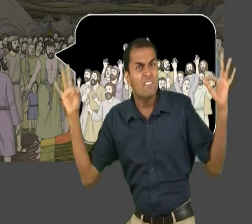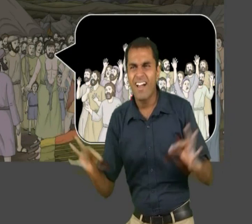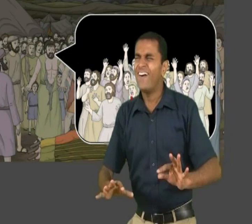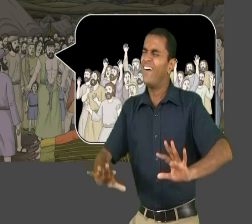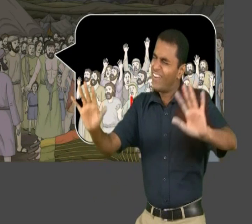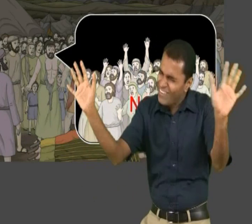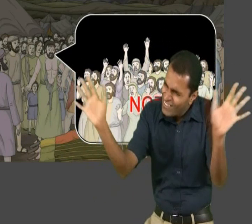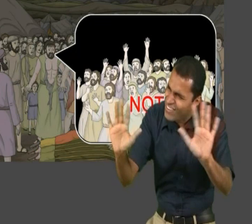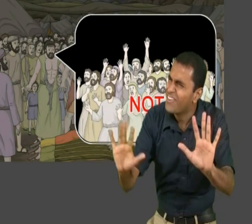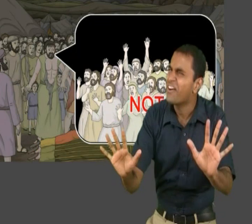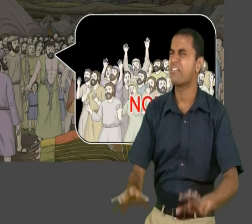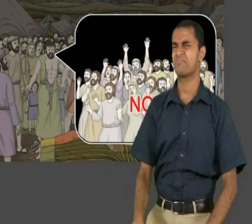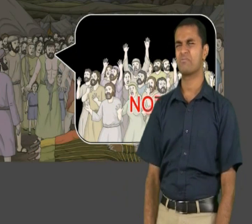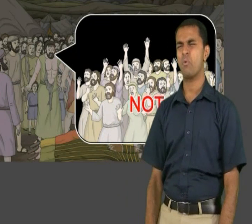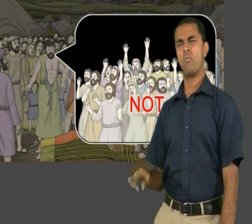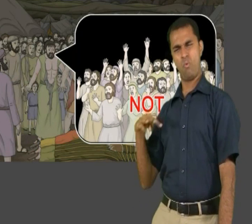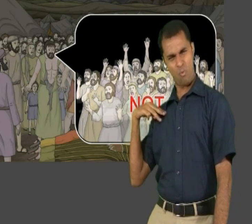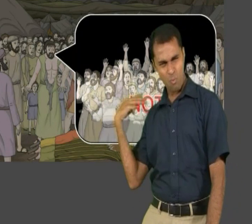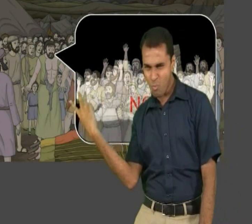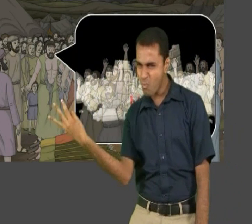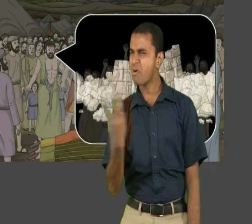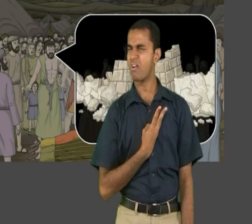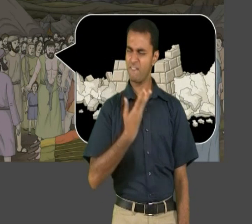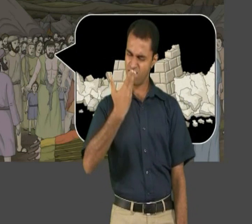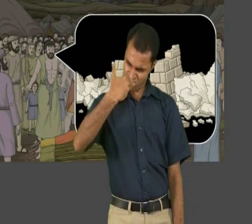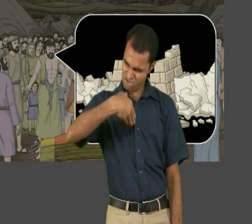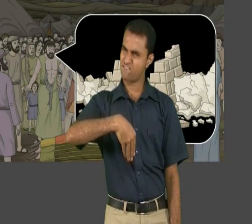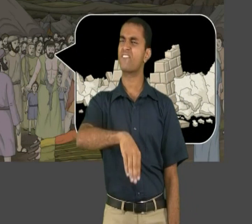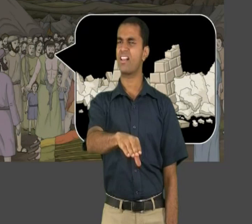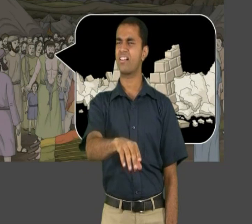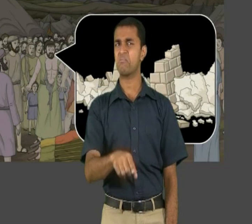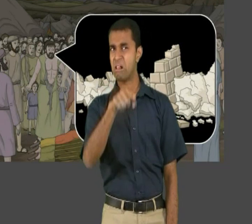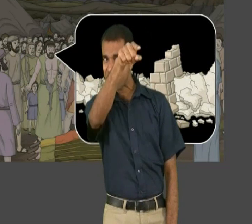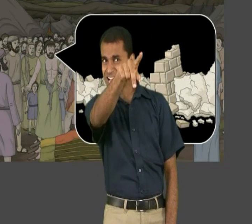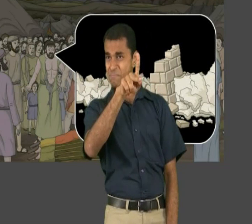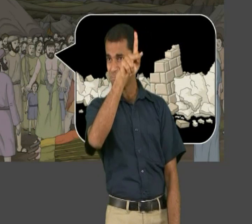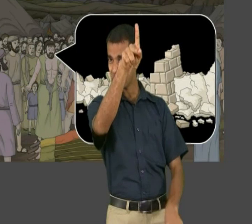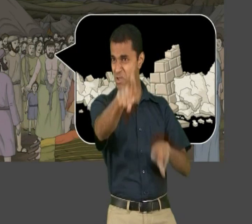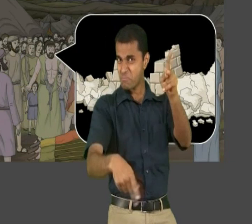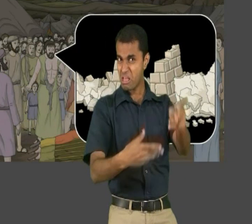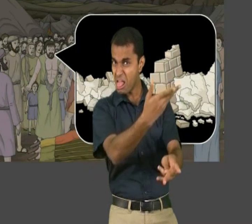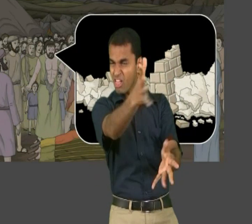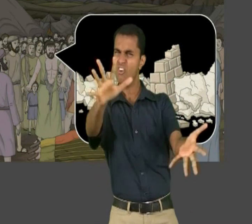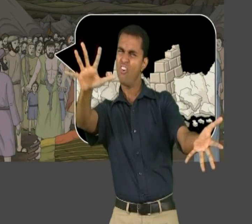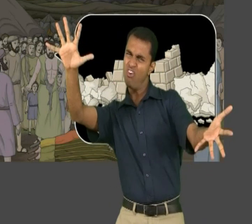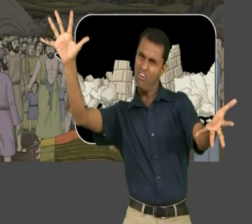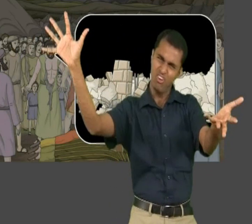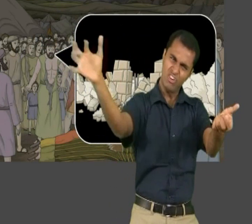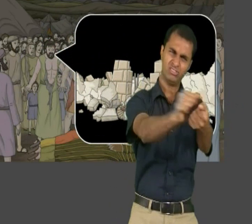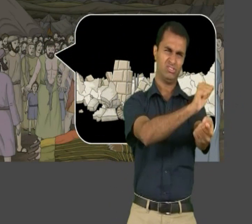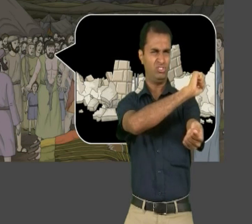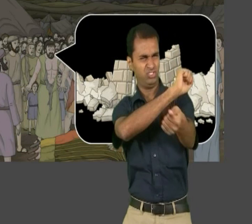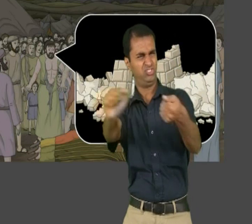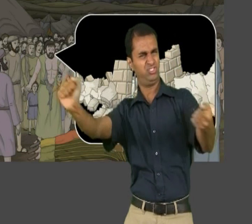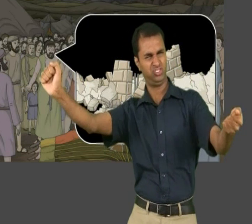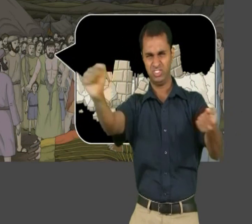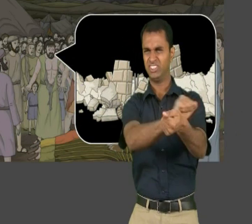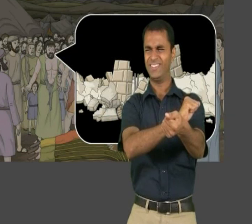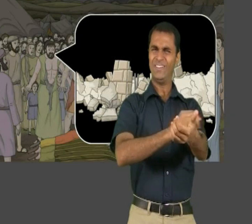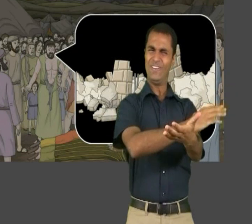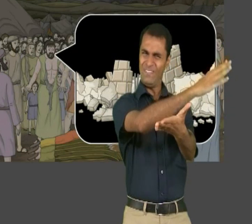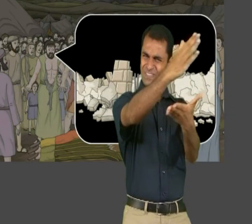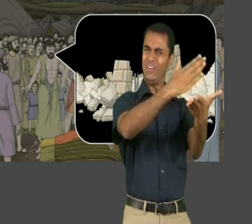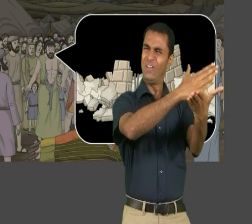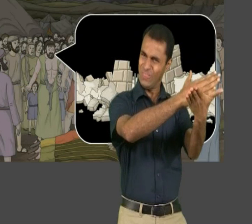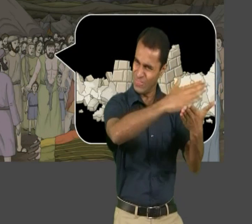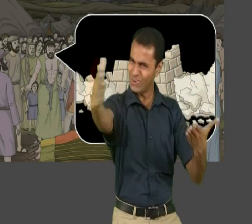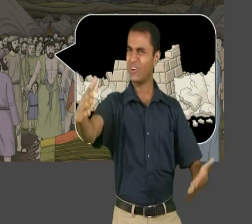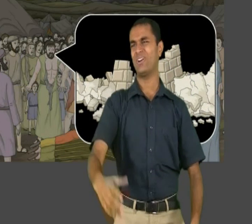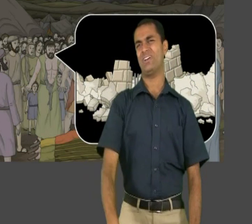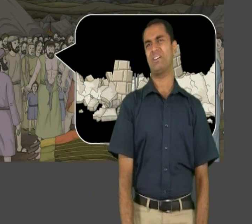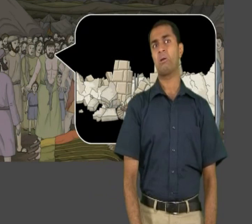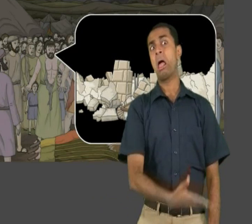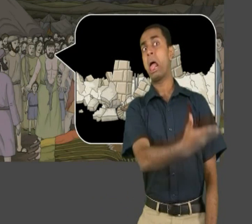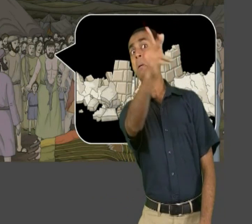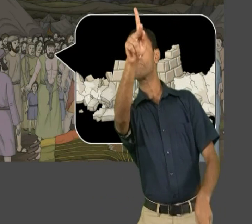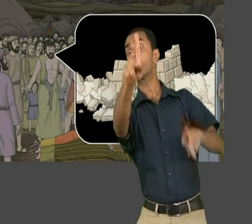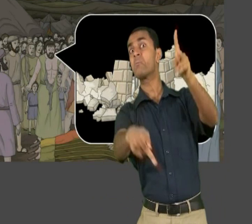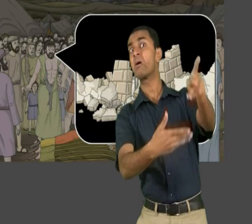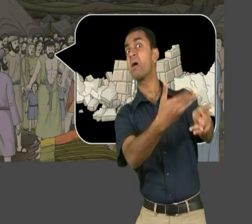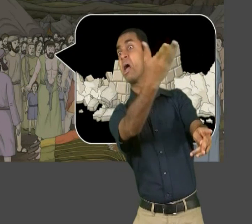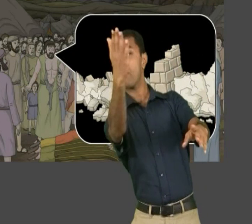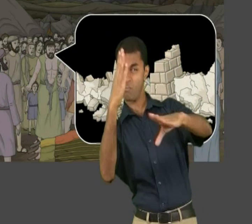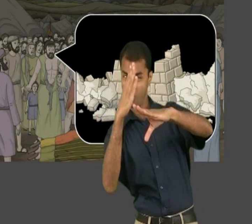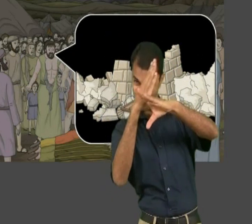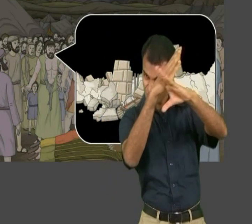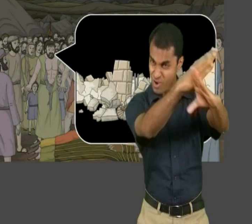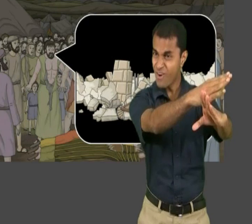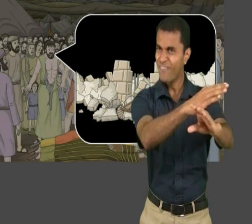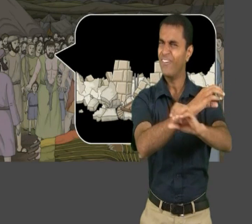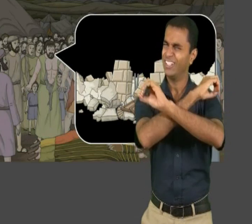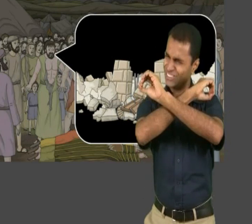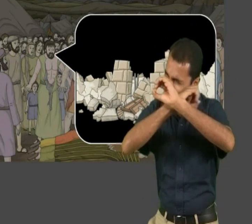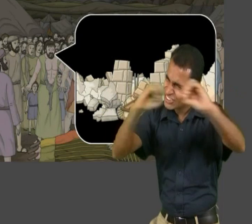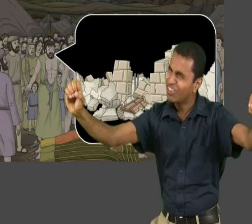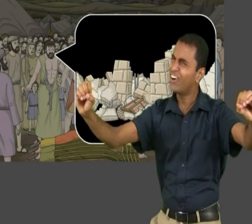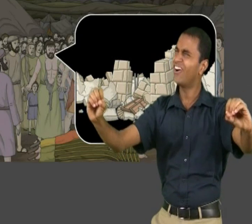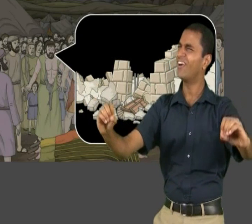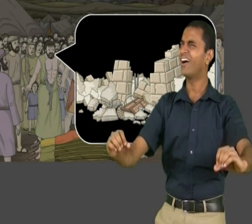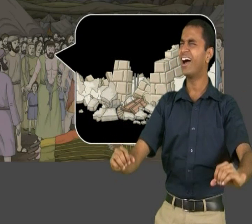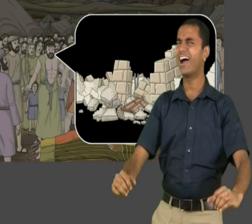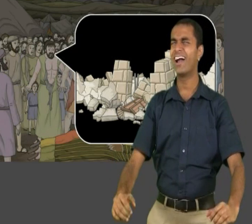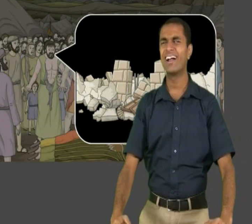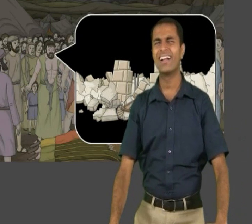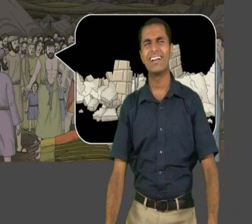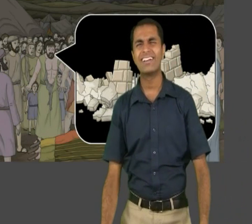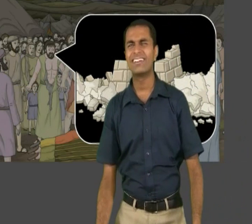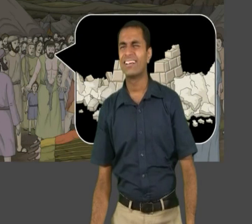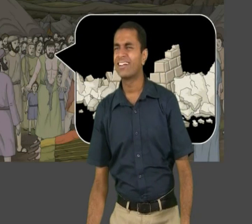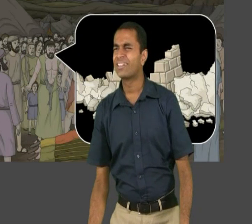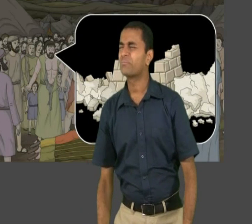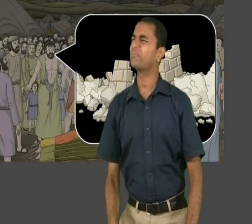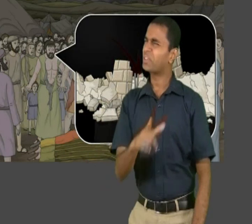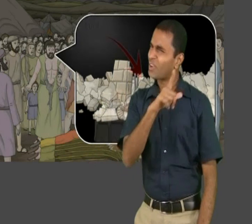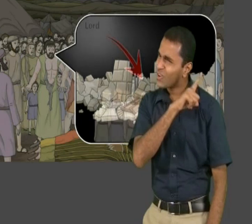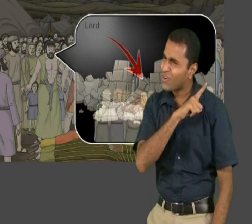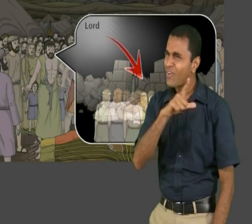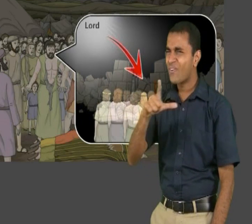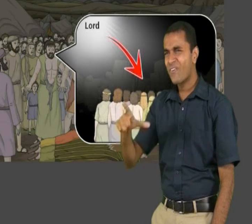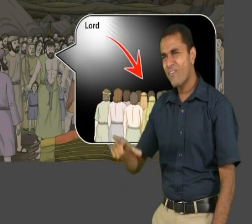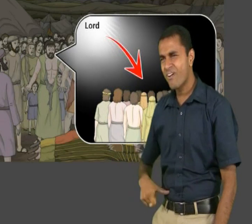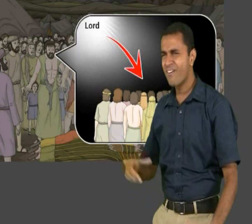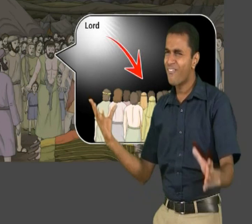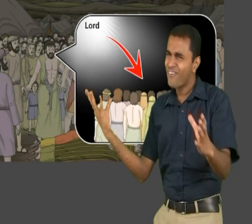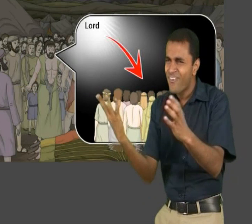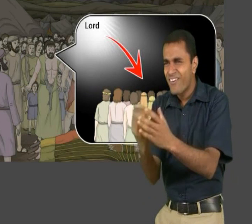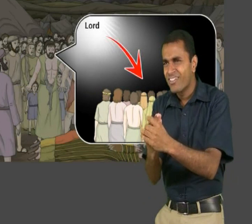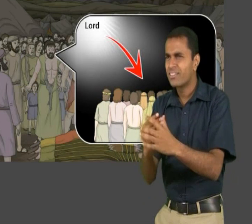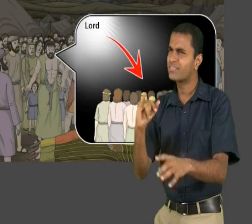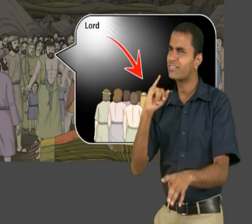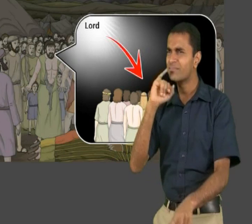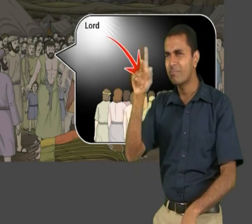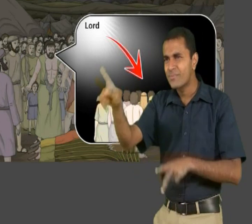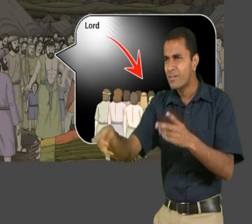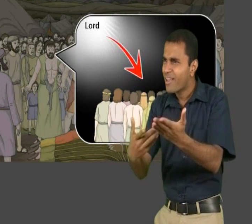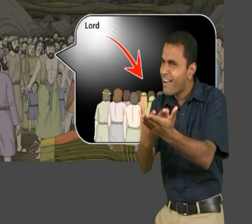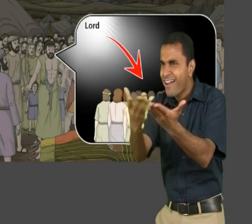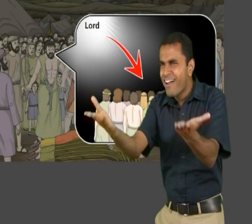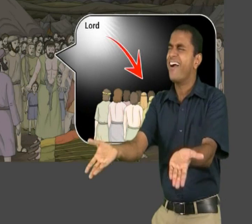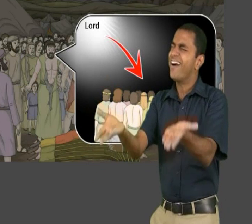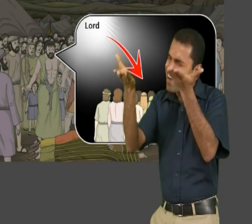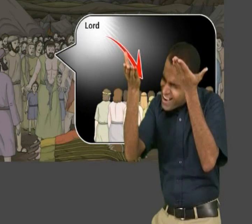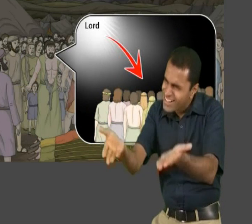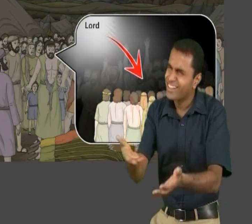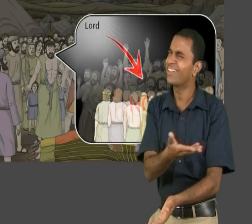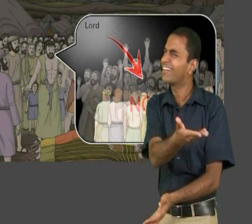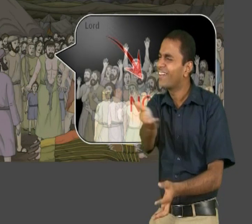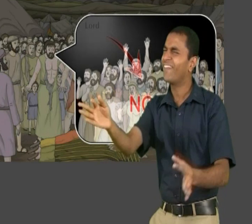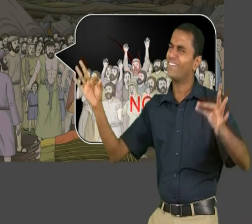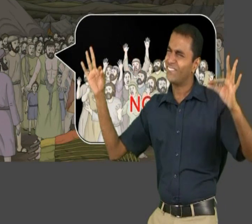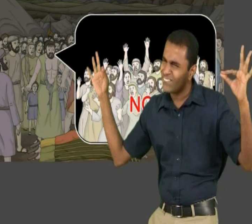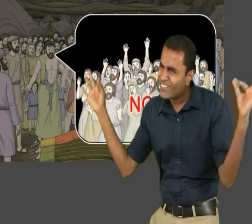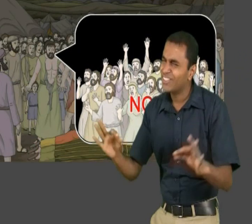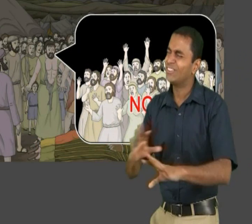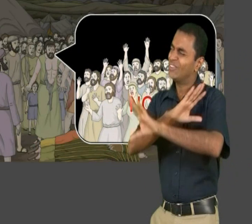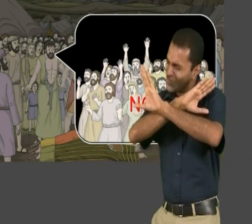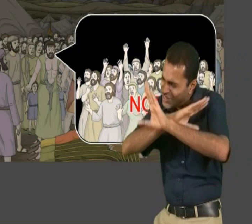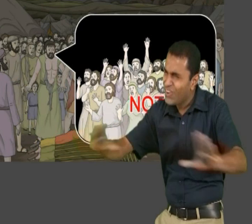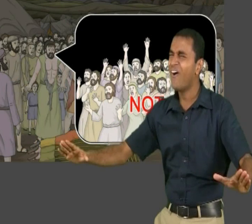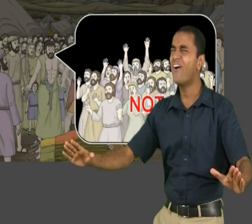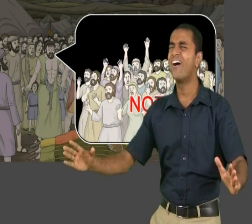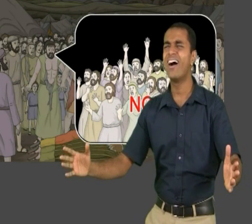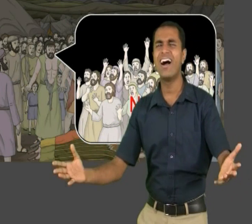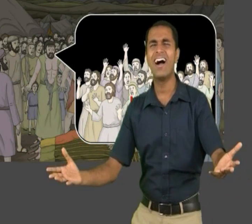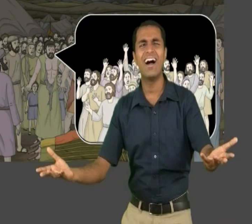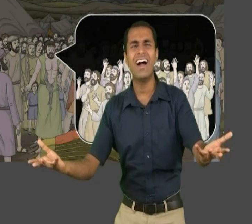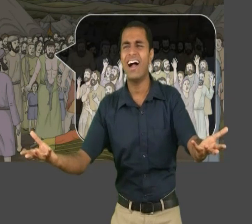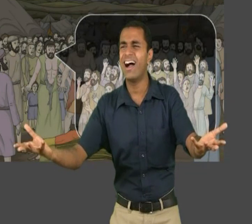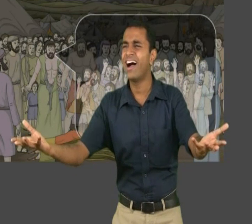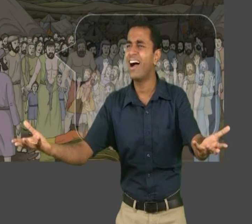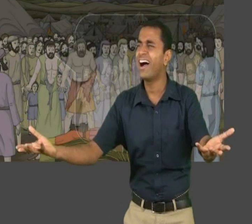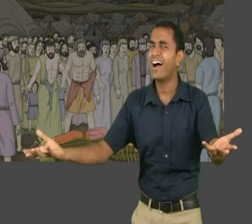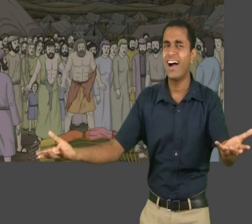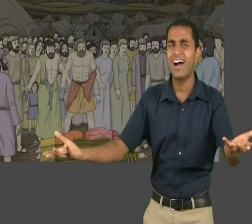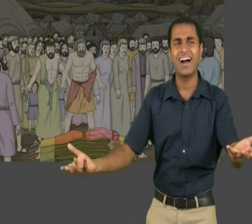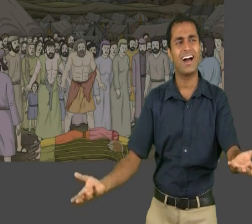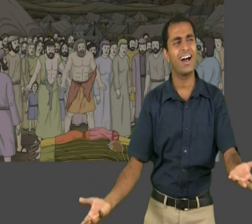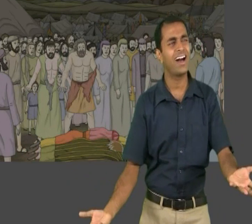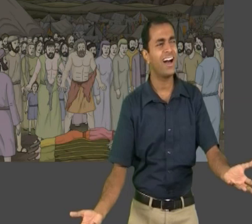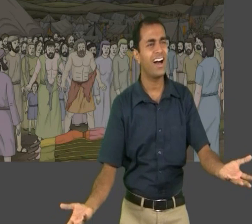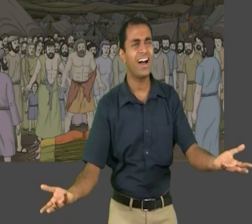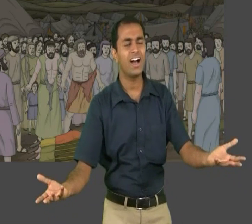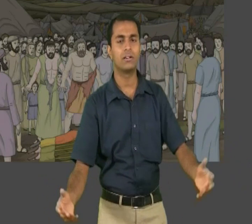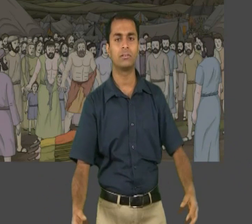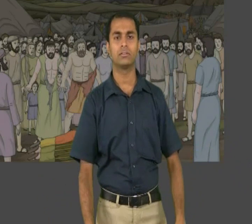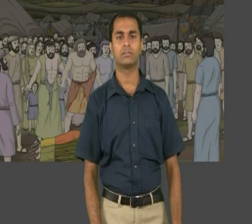Their protection has been removed, and the LORD is with us.